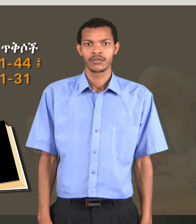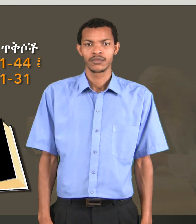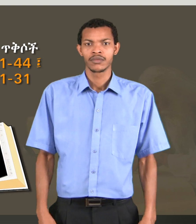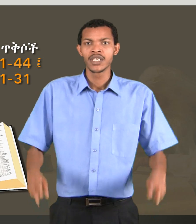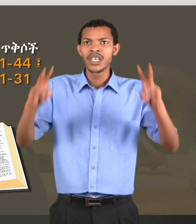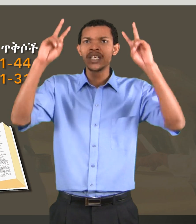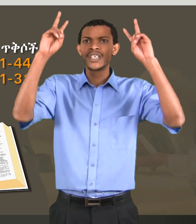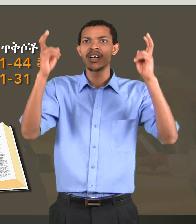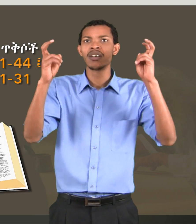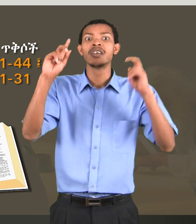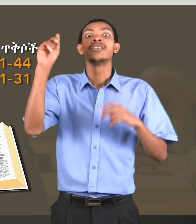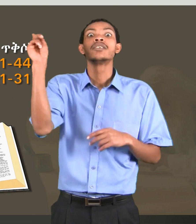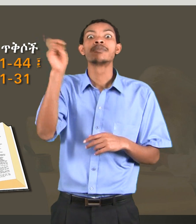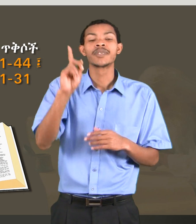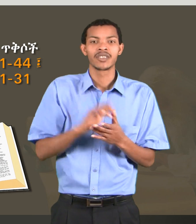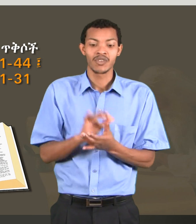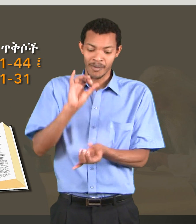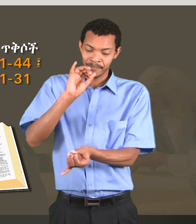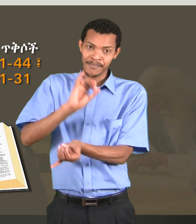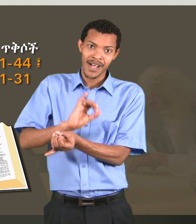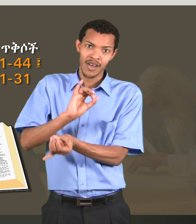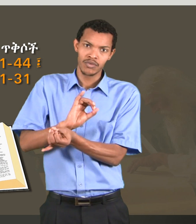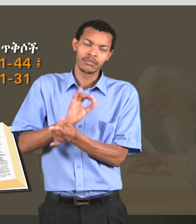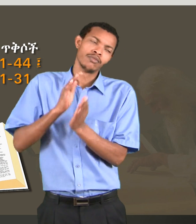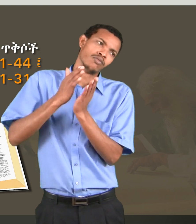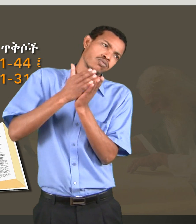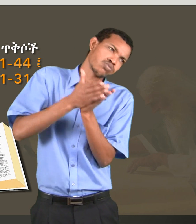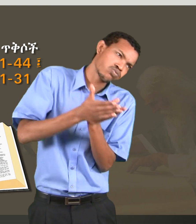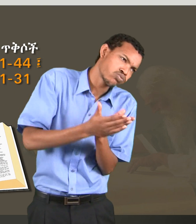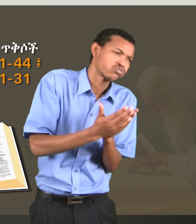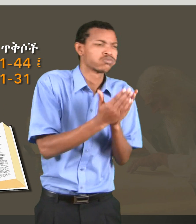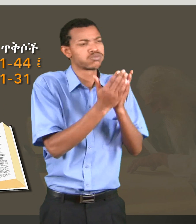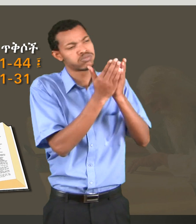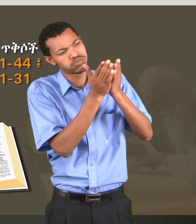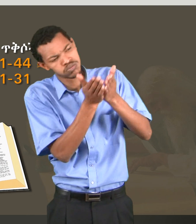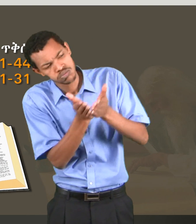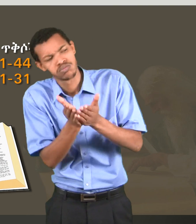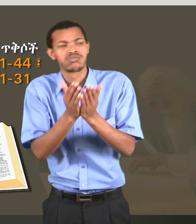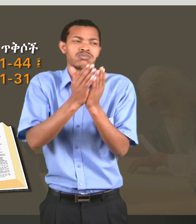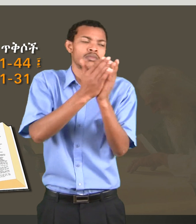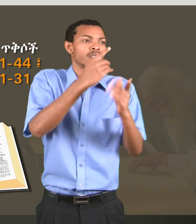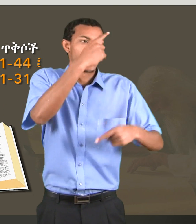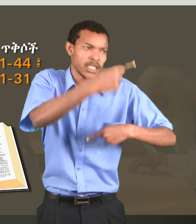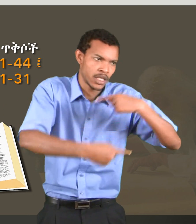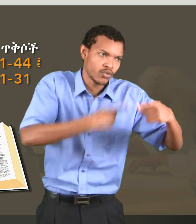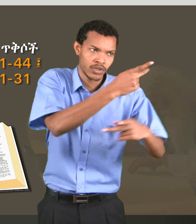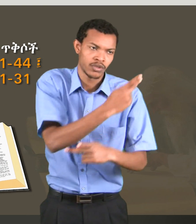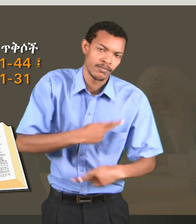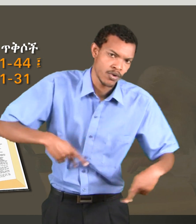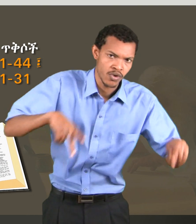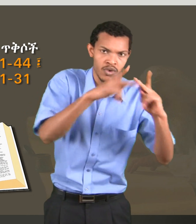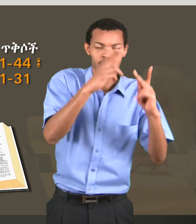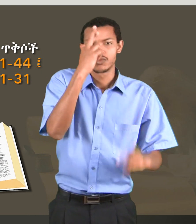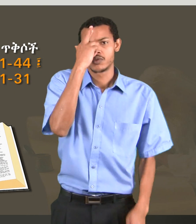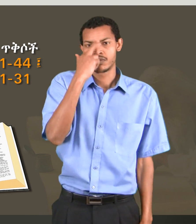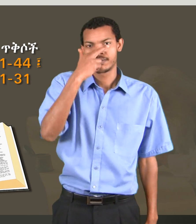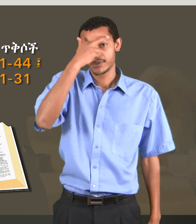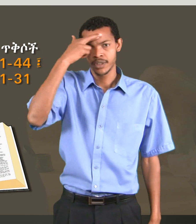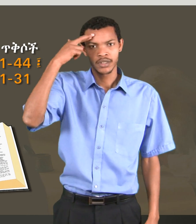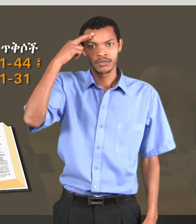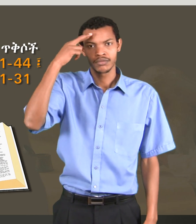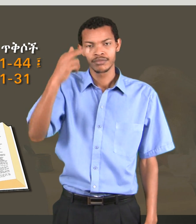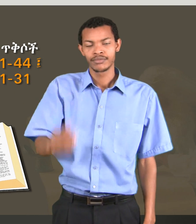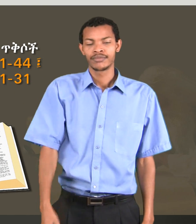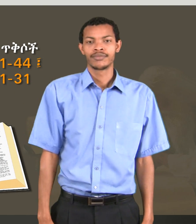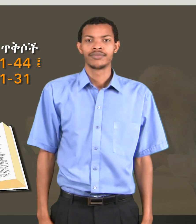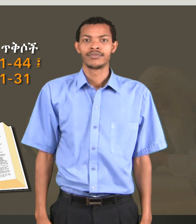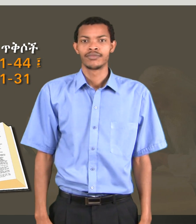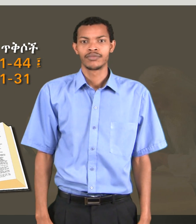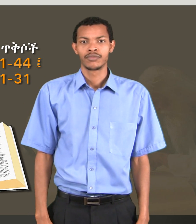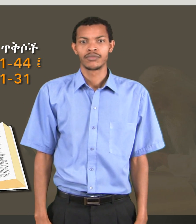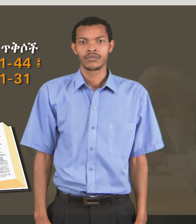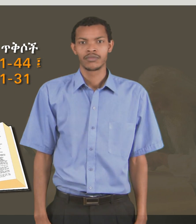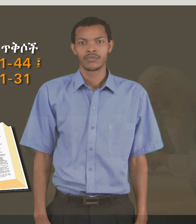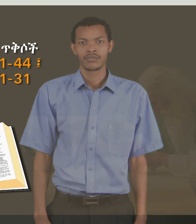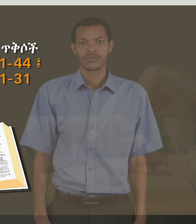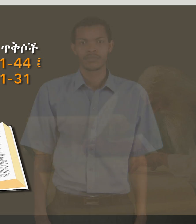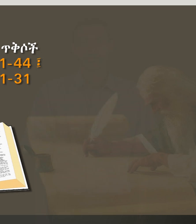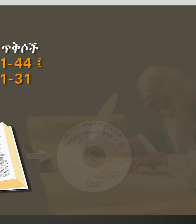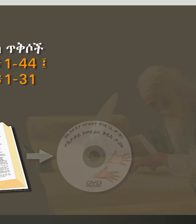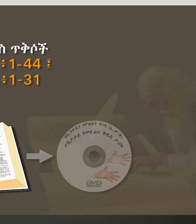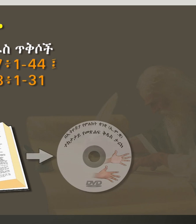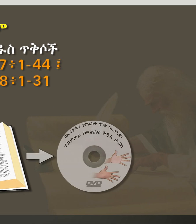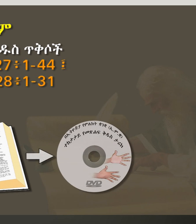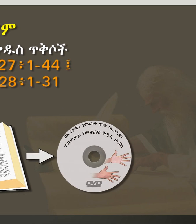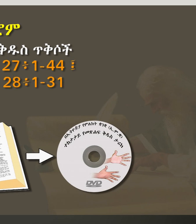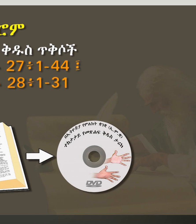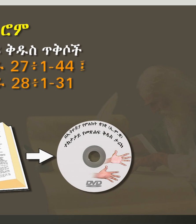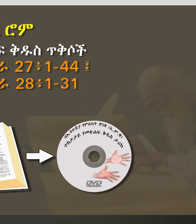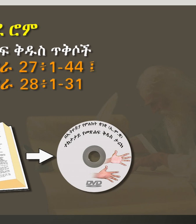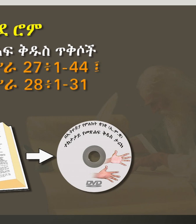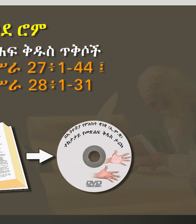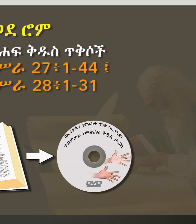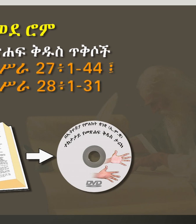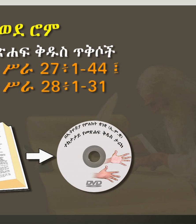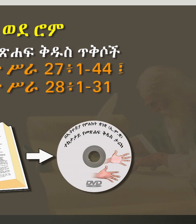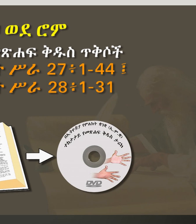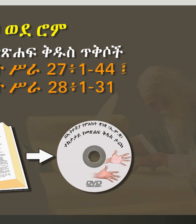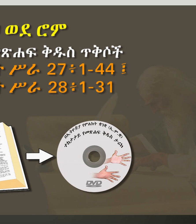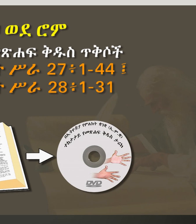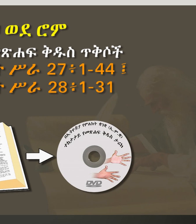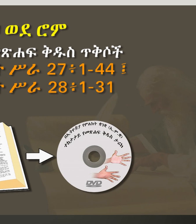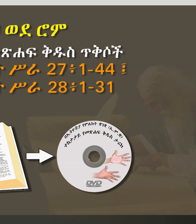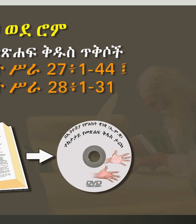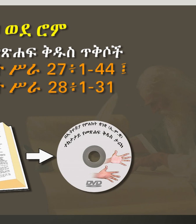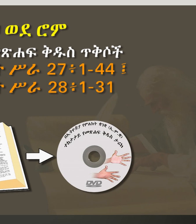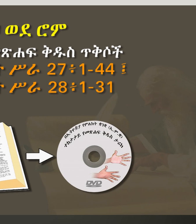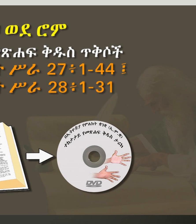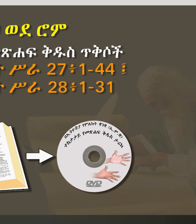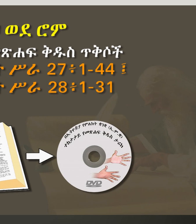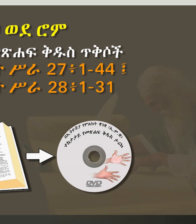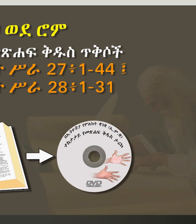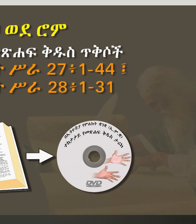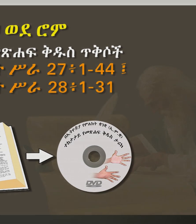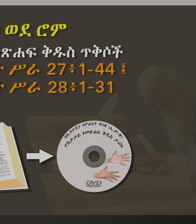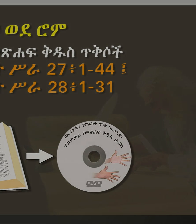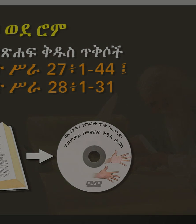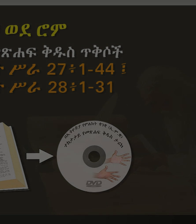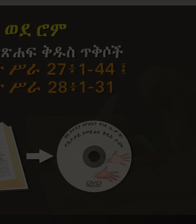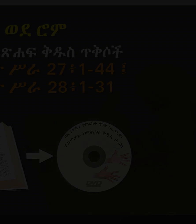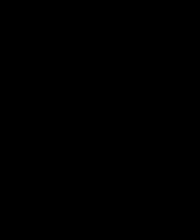Paul travels to Rome